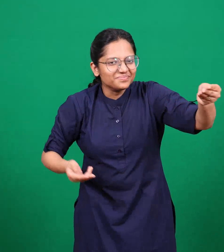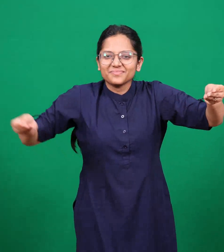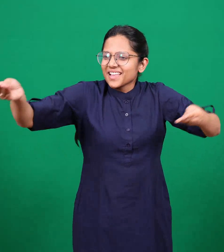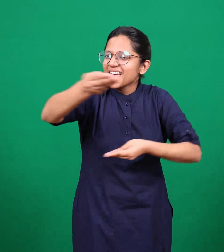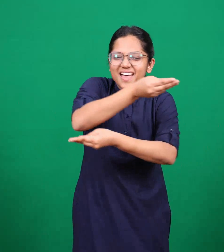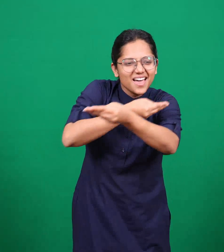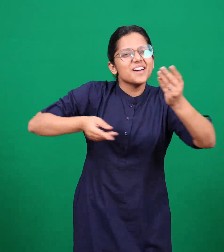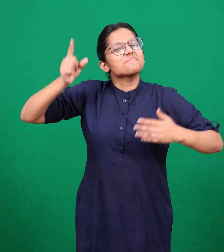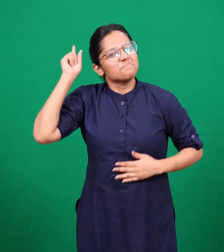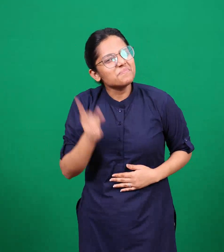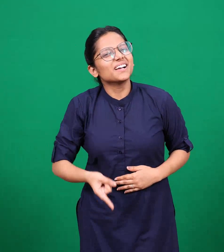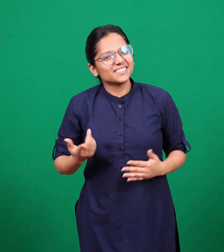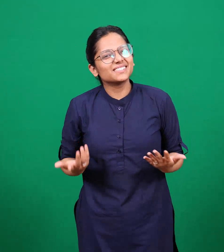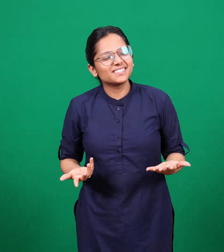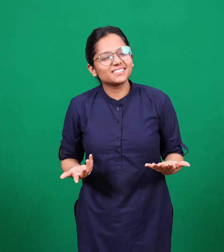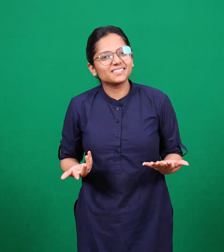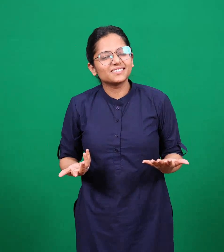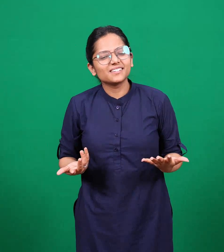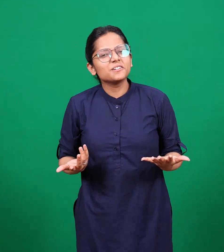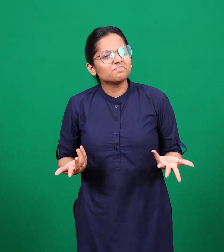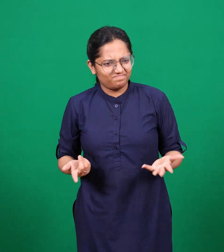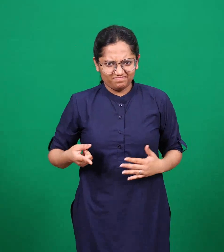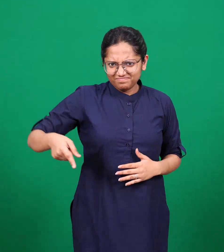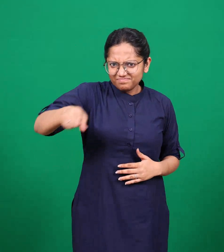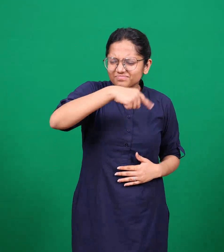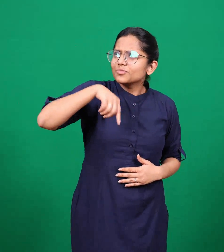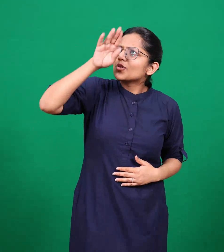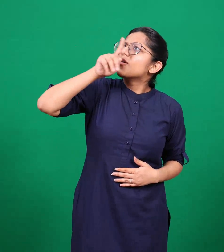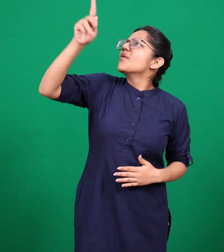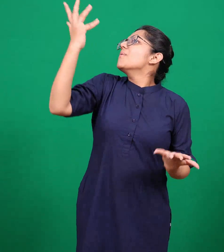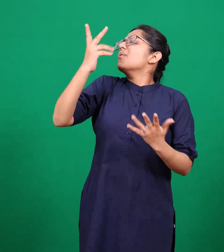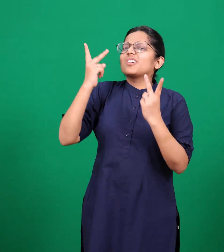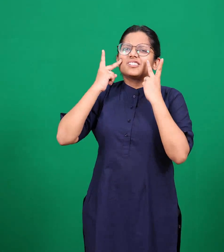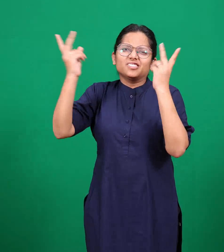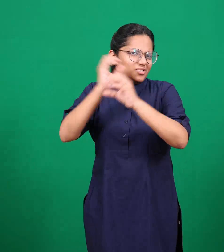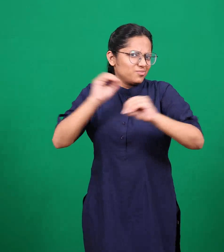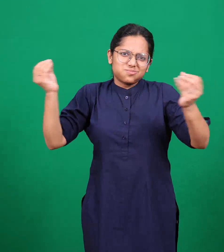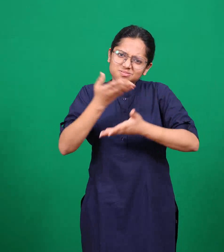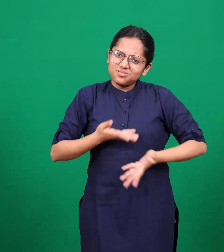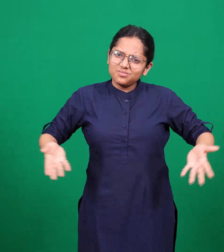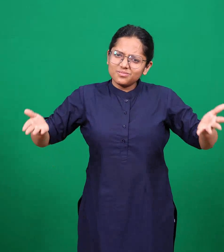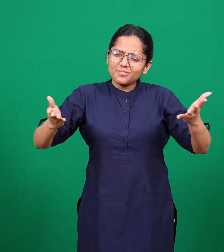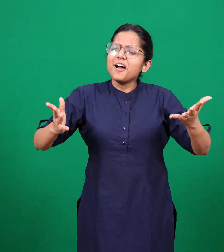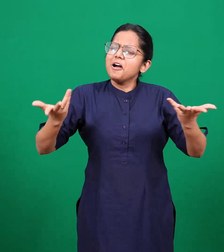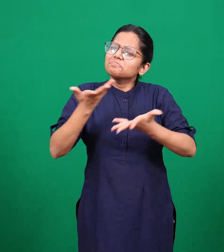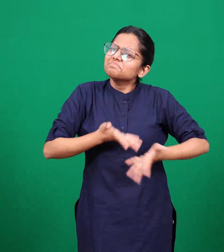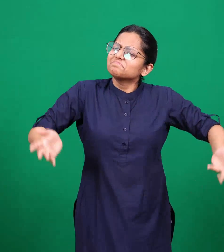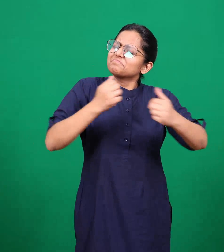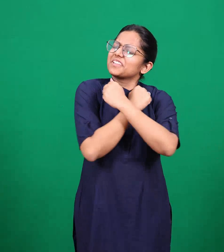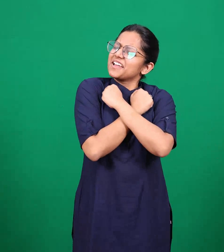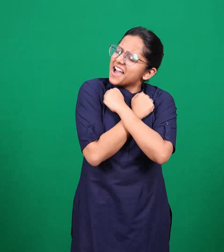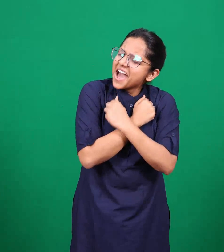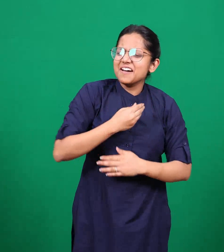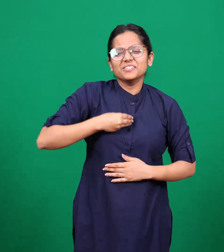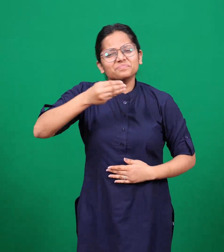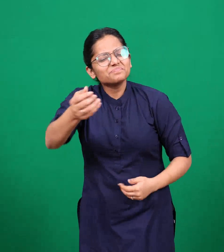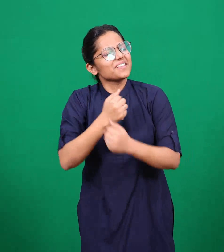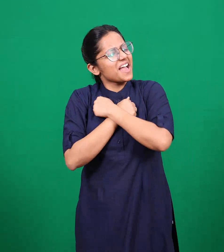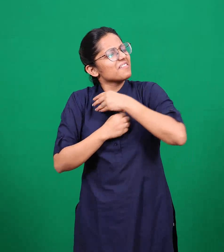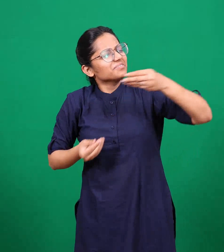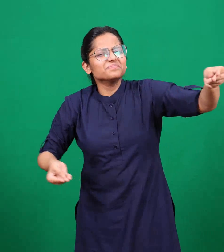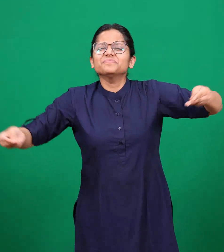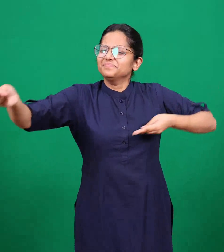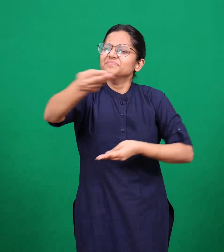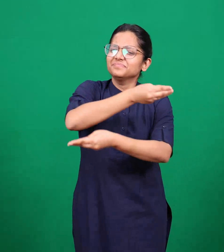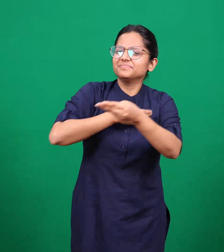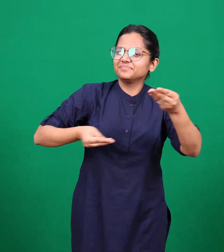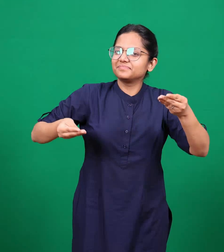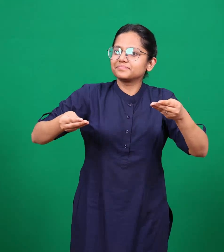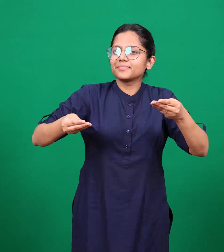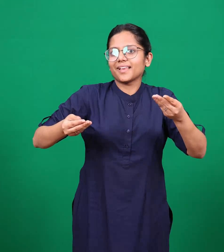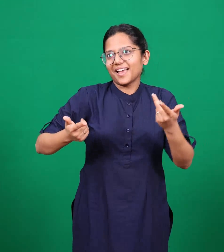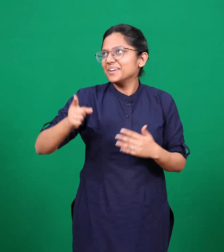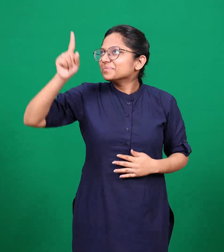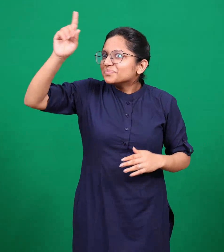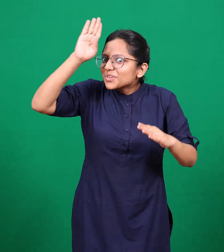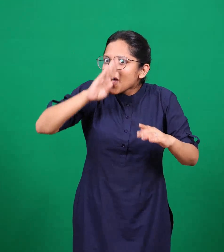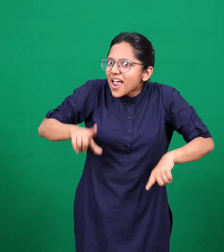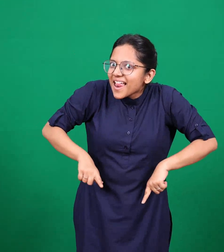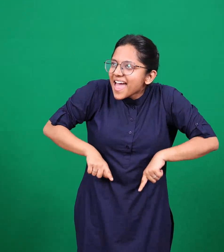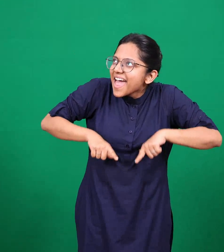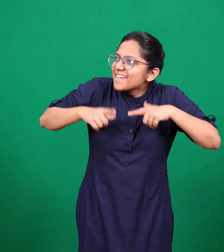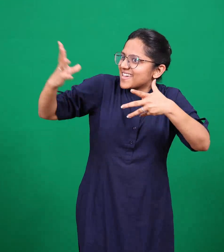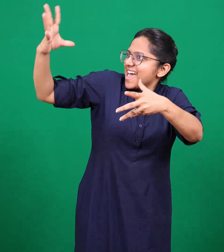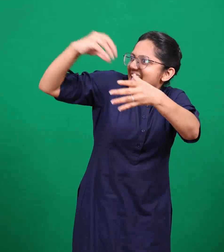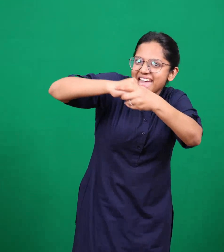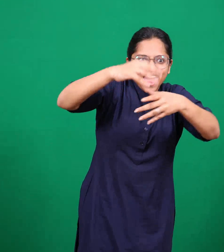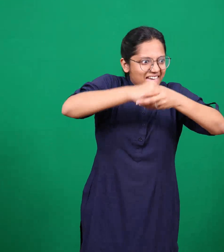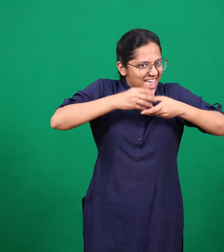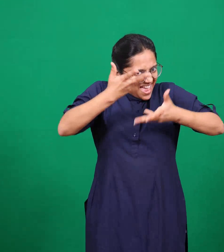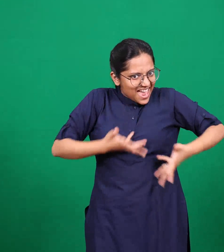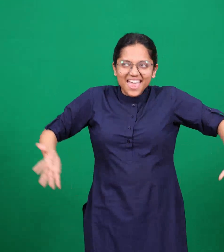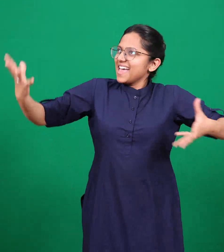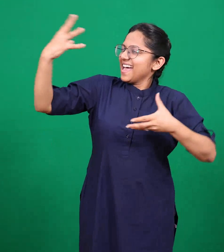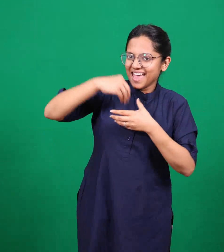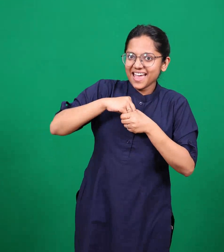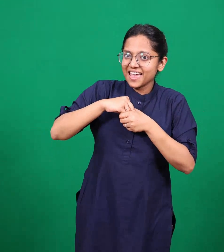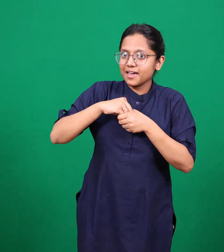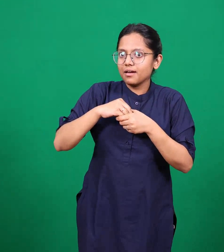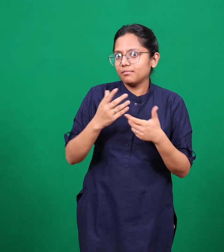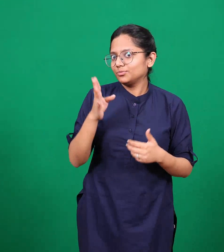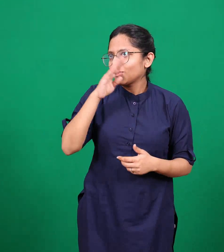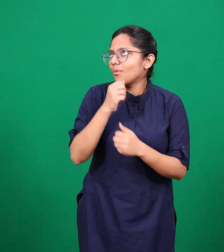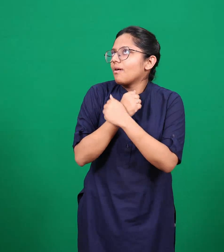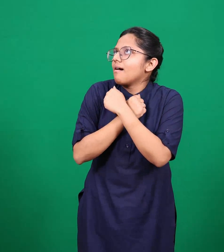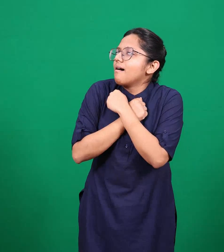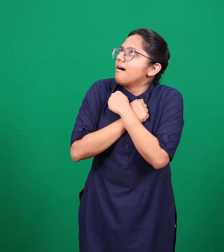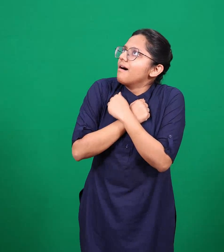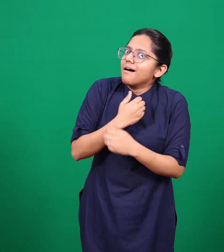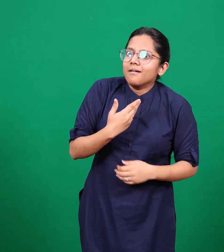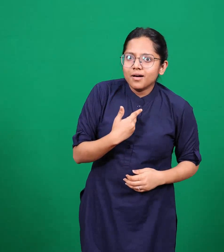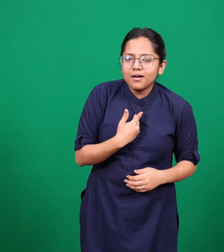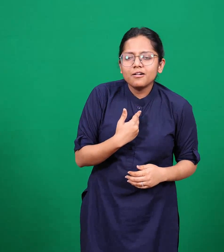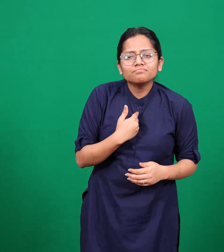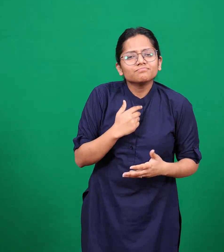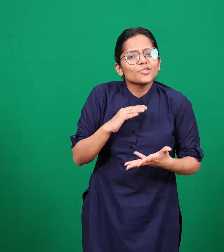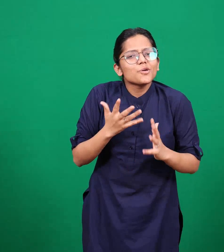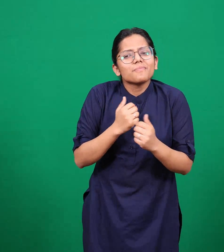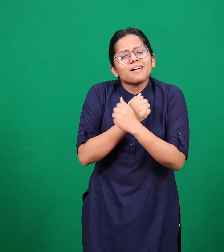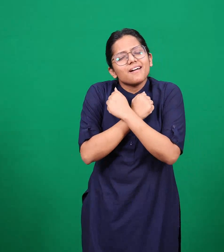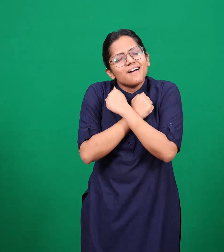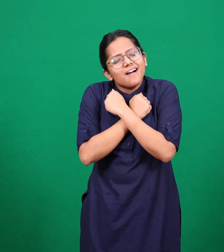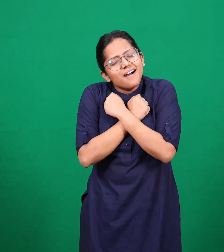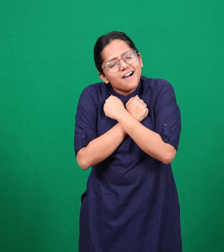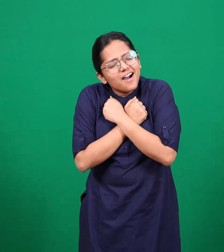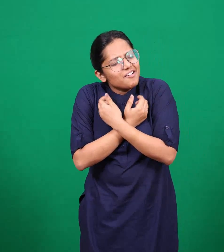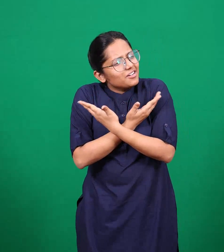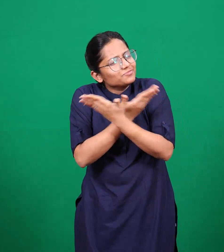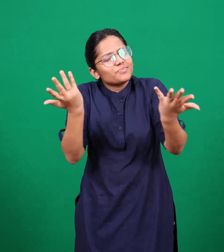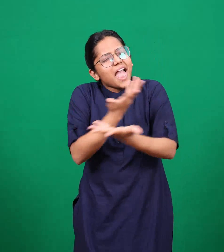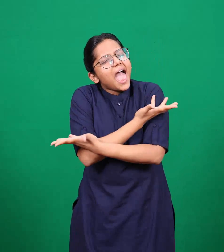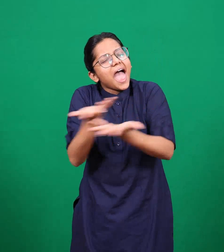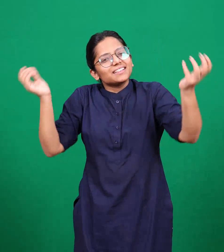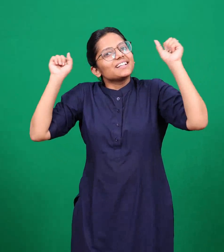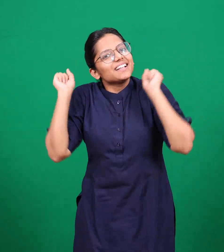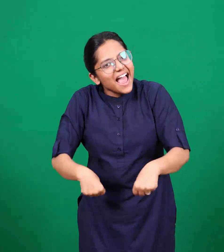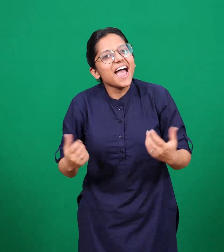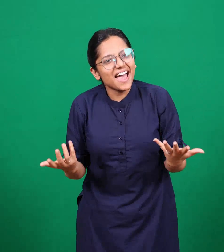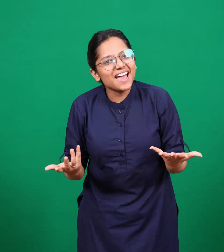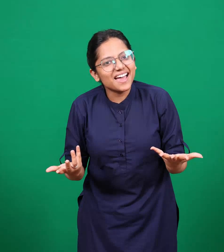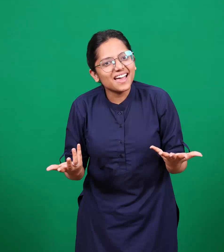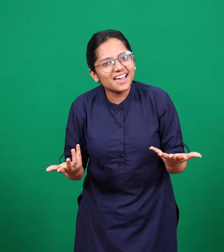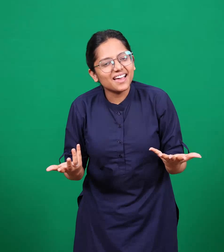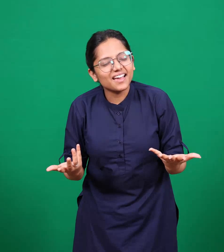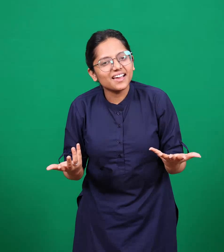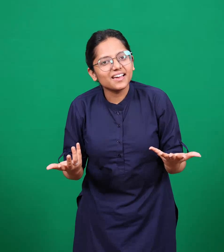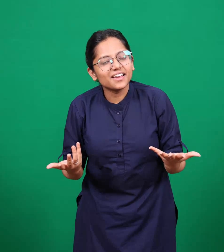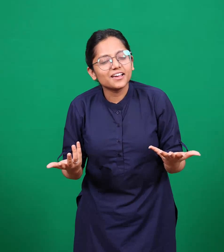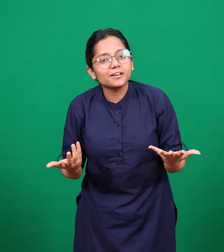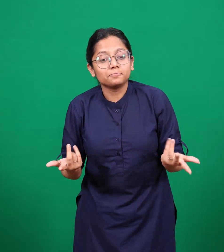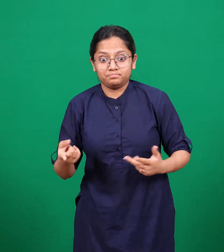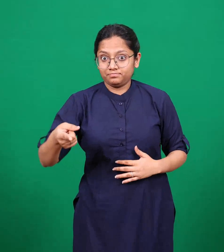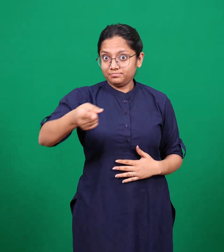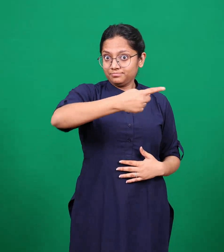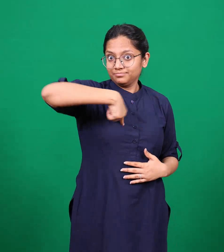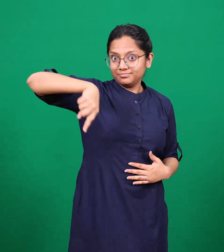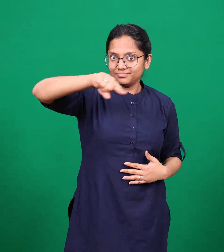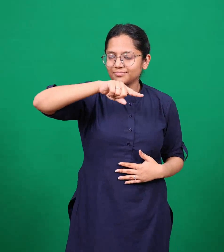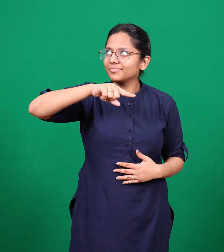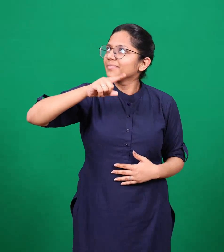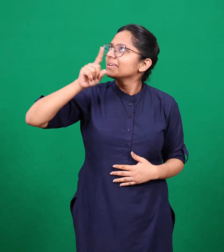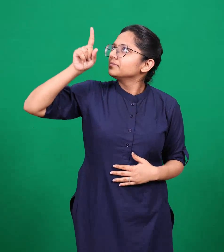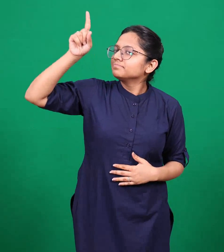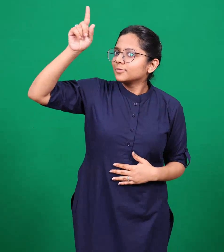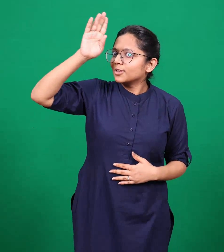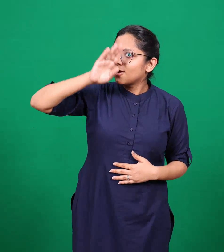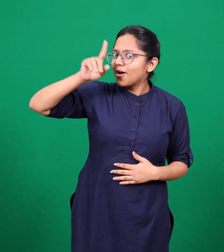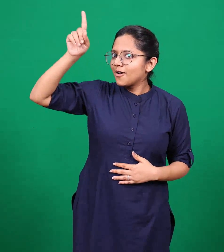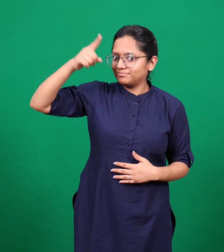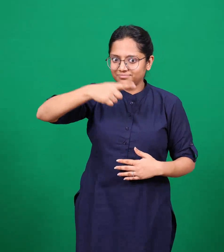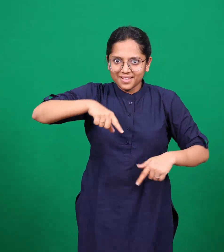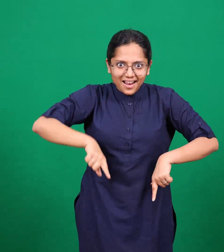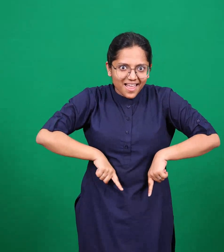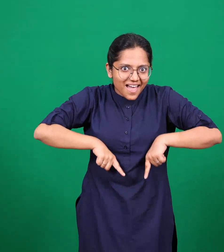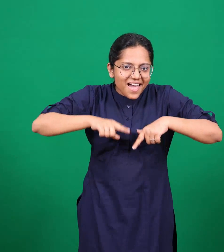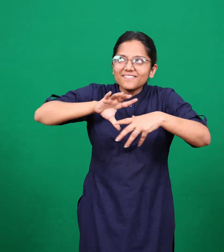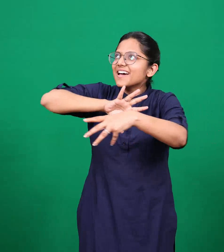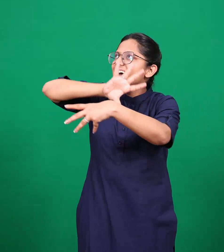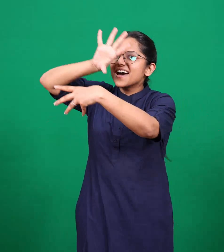but if we love one another, God remains in us, and His love is perfected in us.